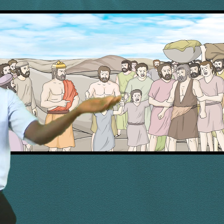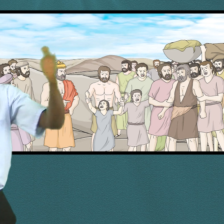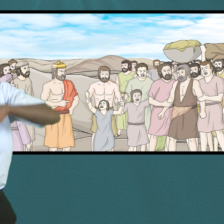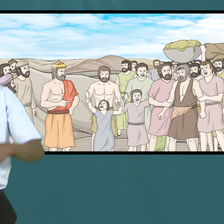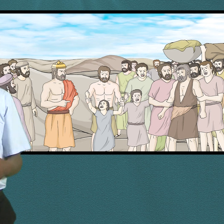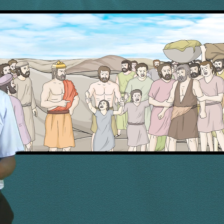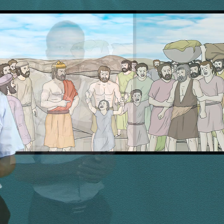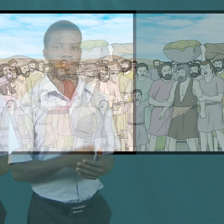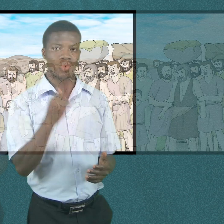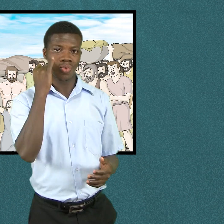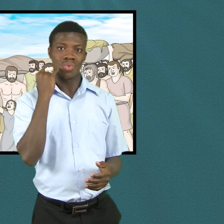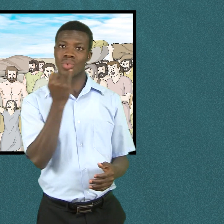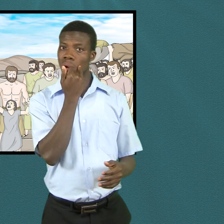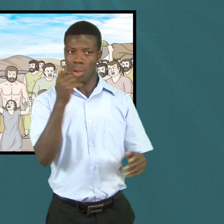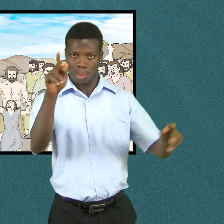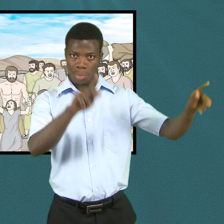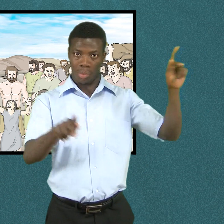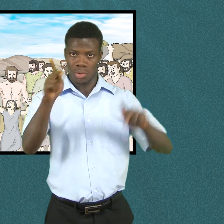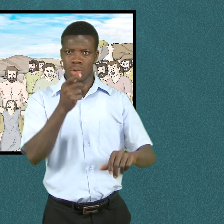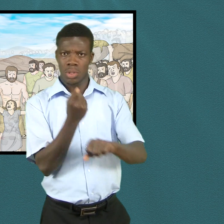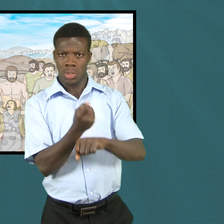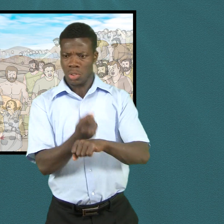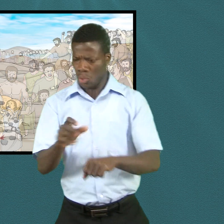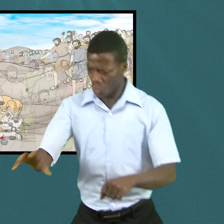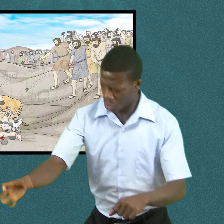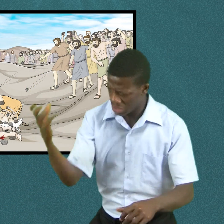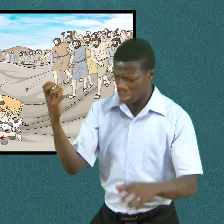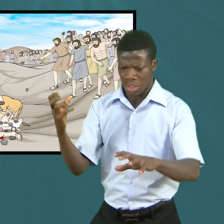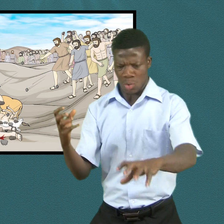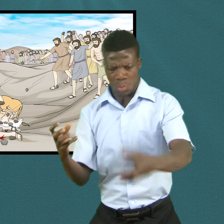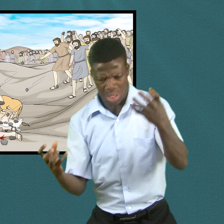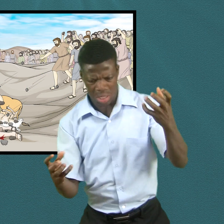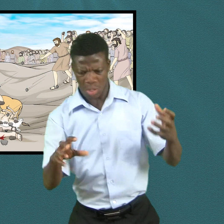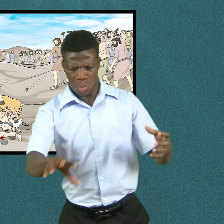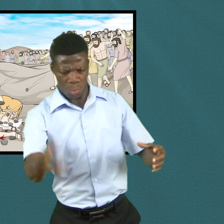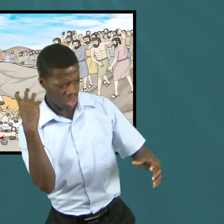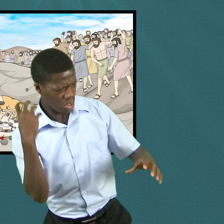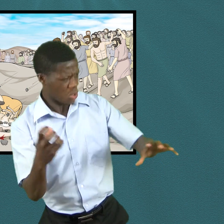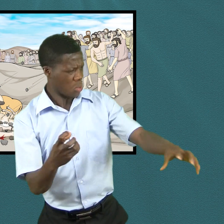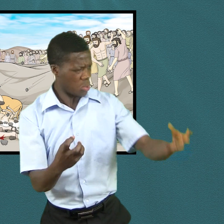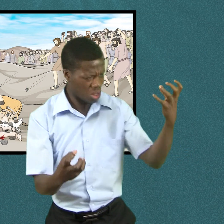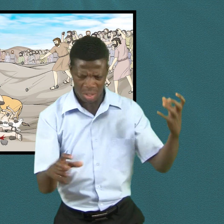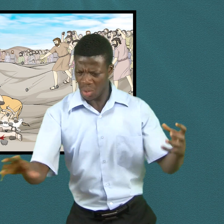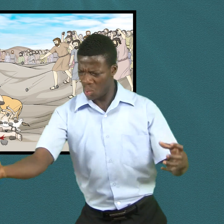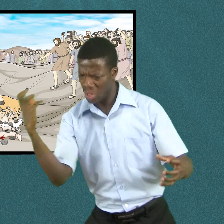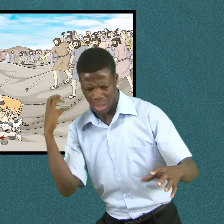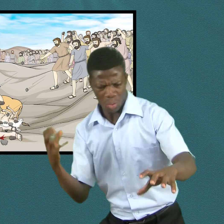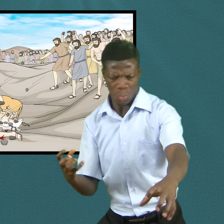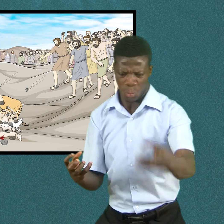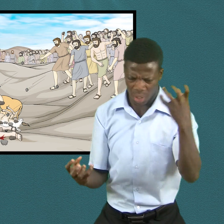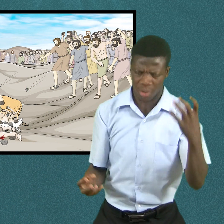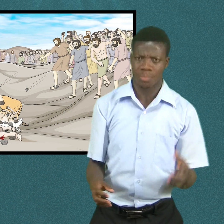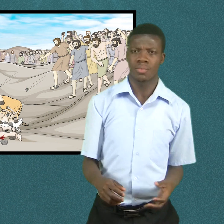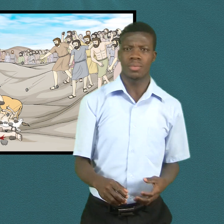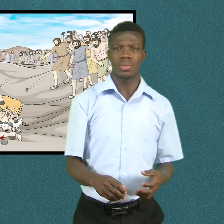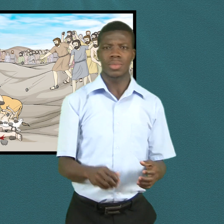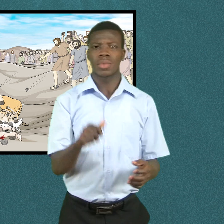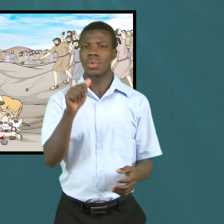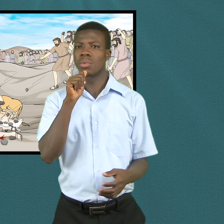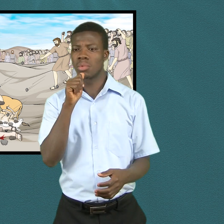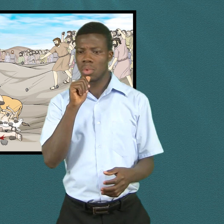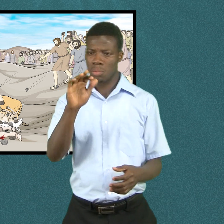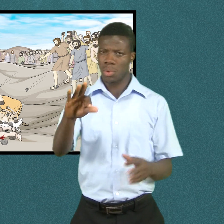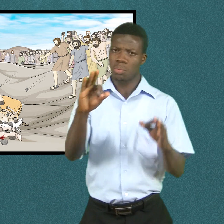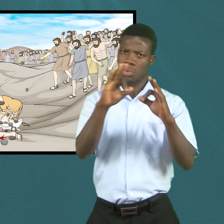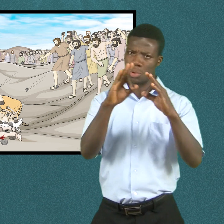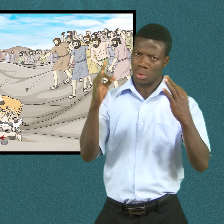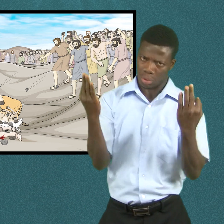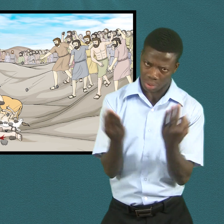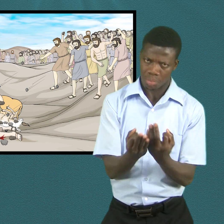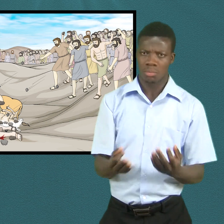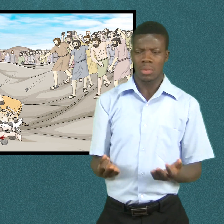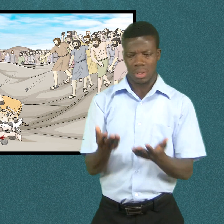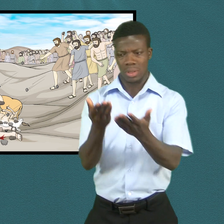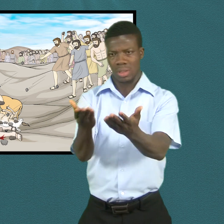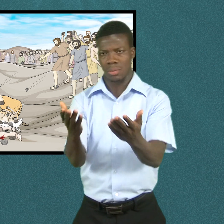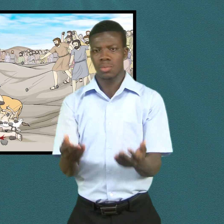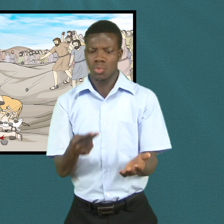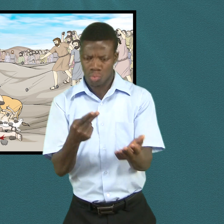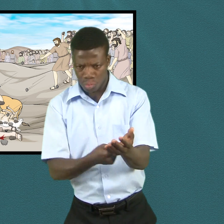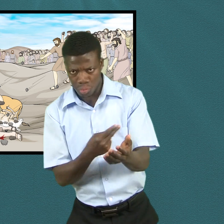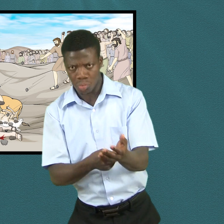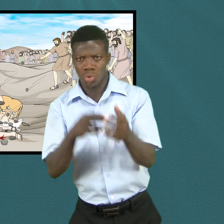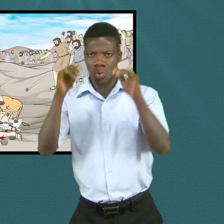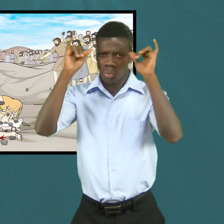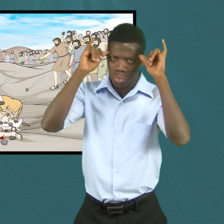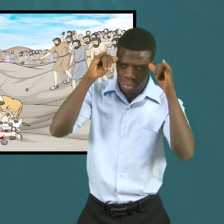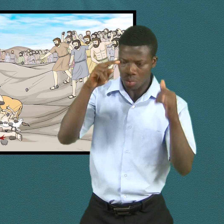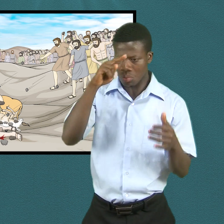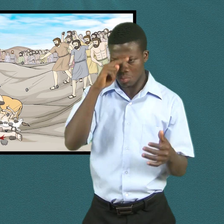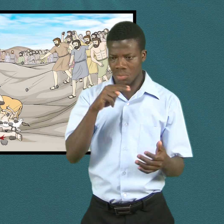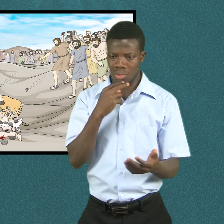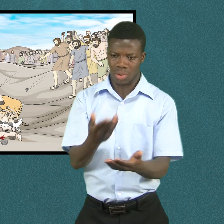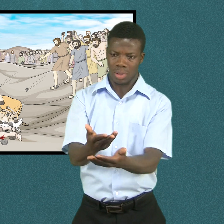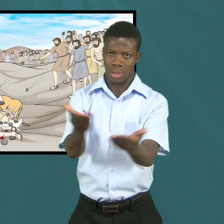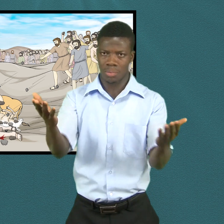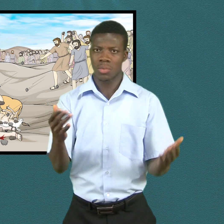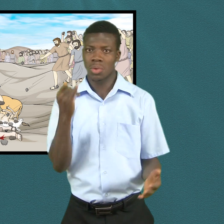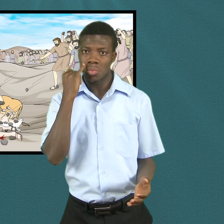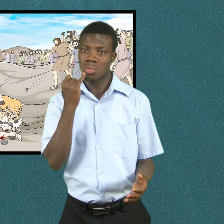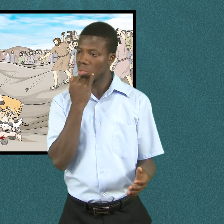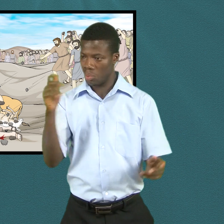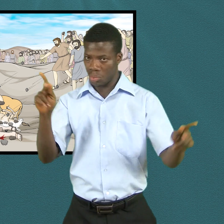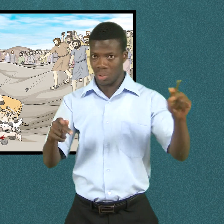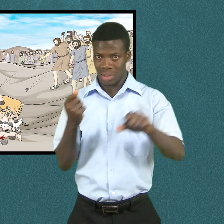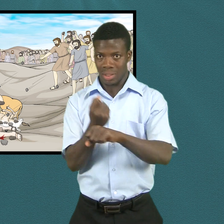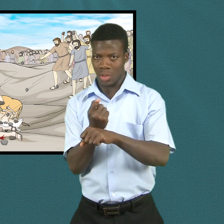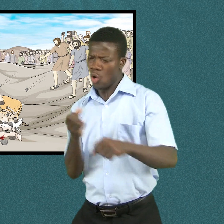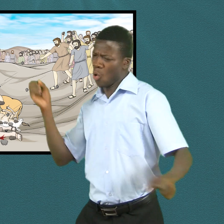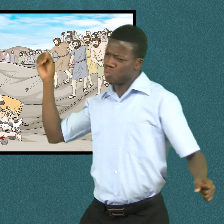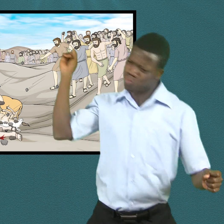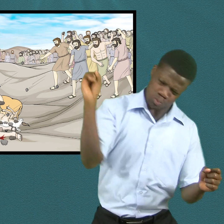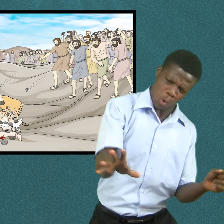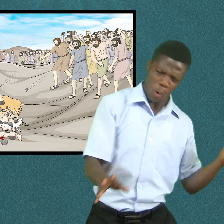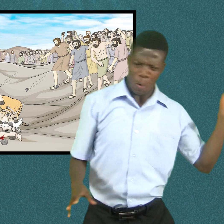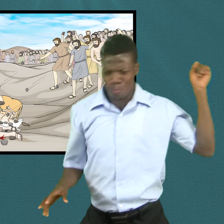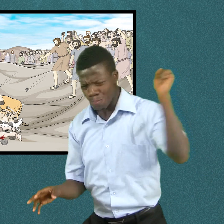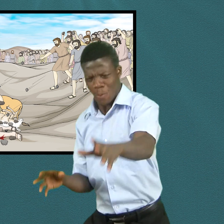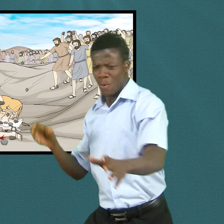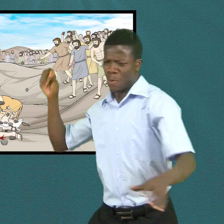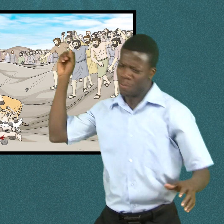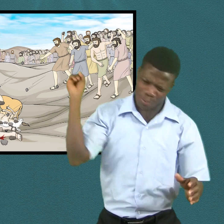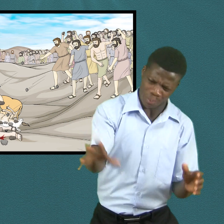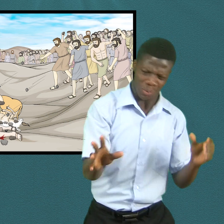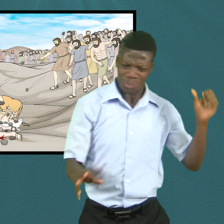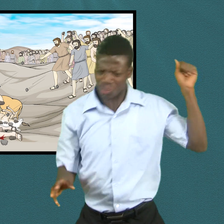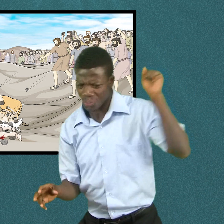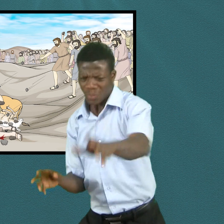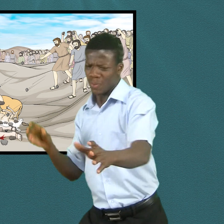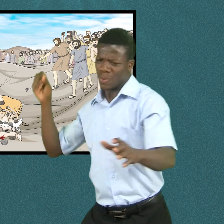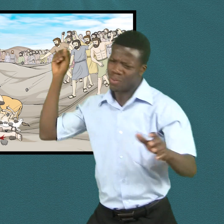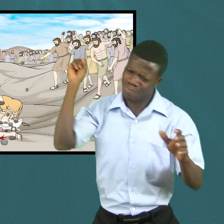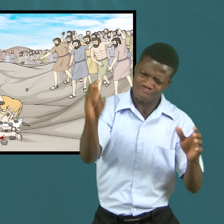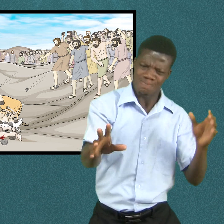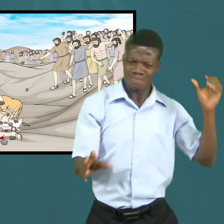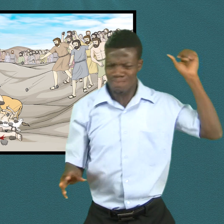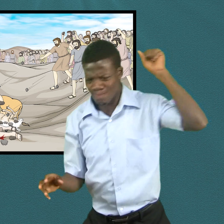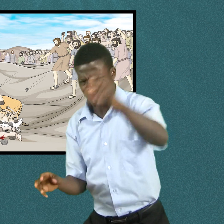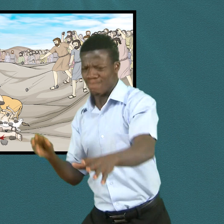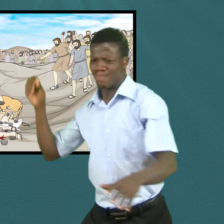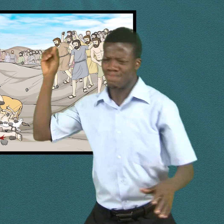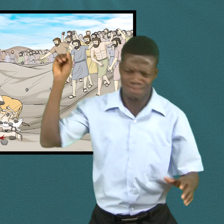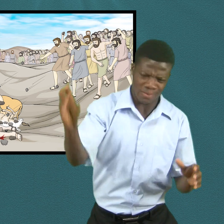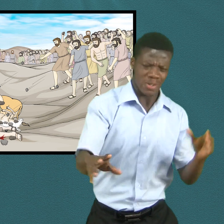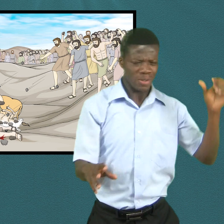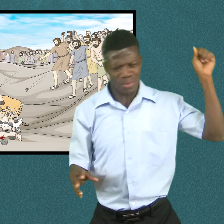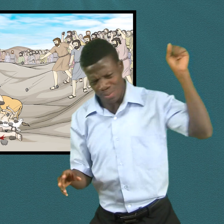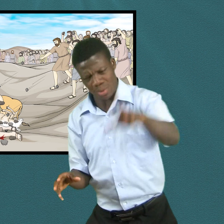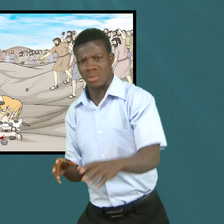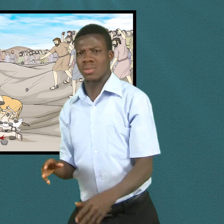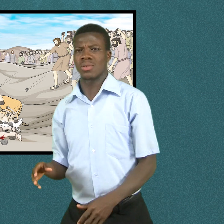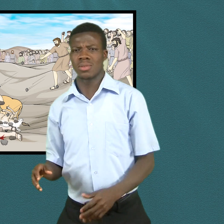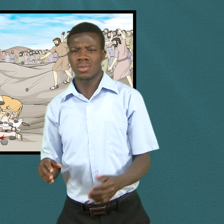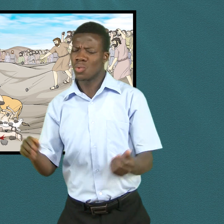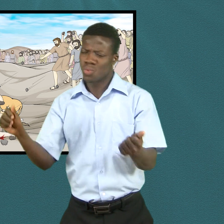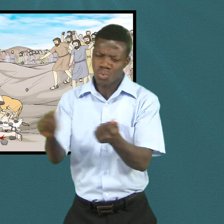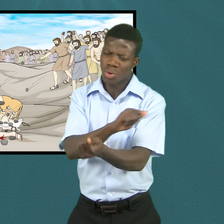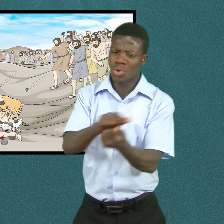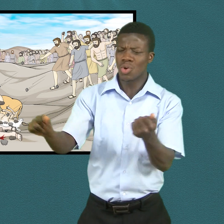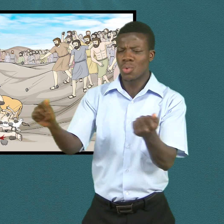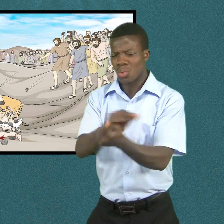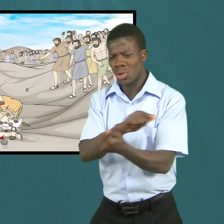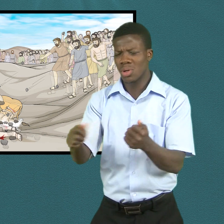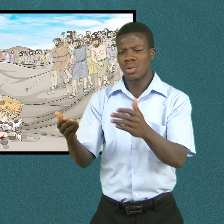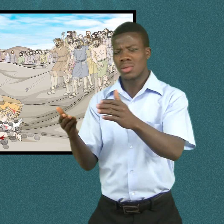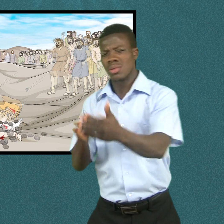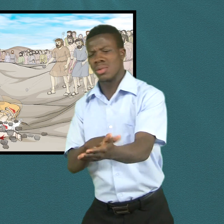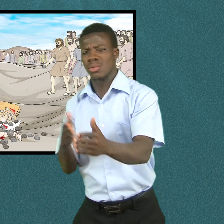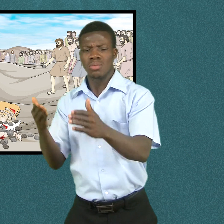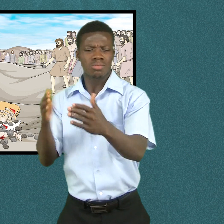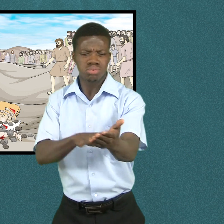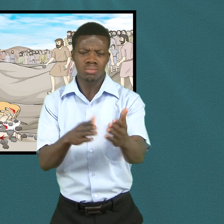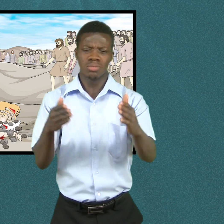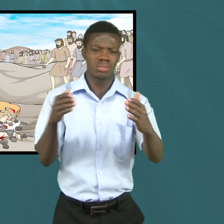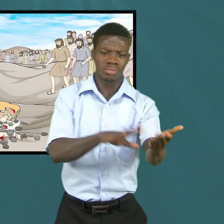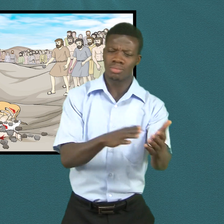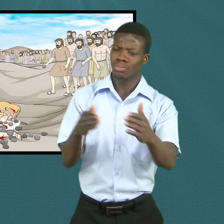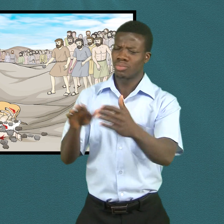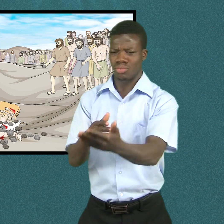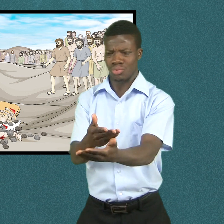And all Israel stoned him to death.